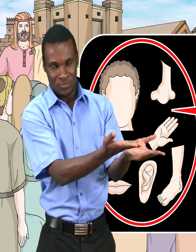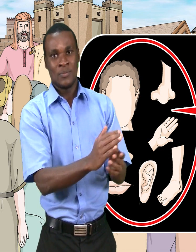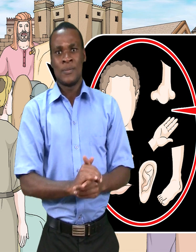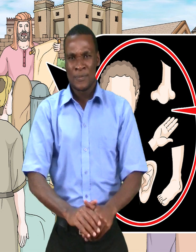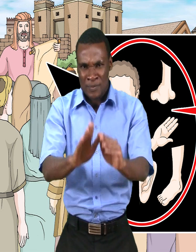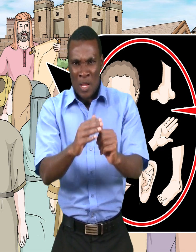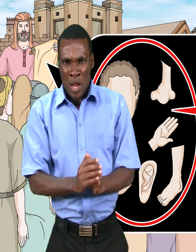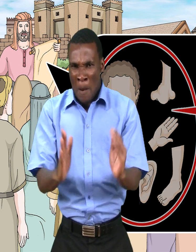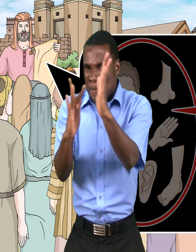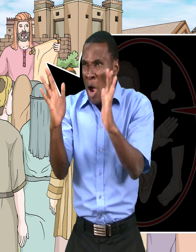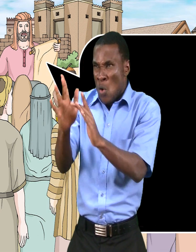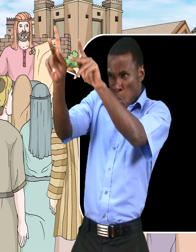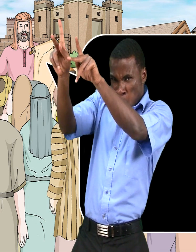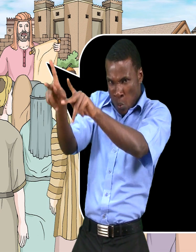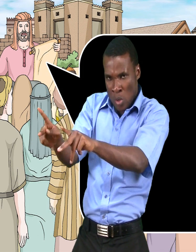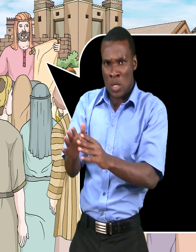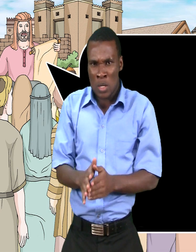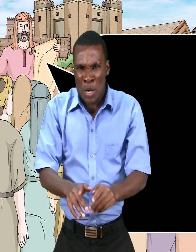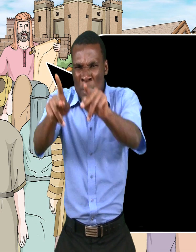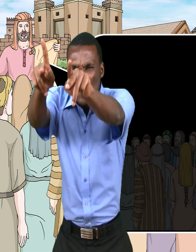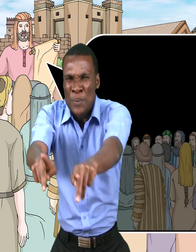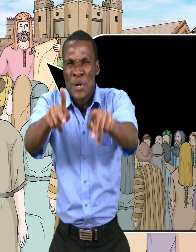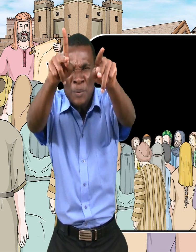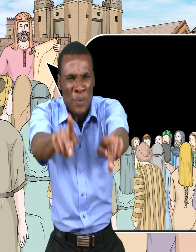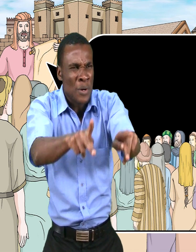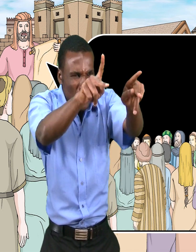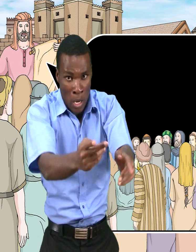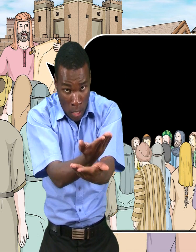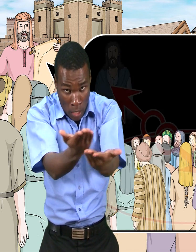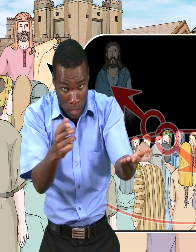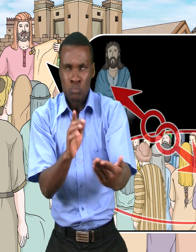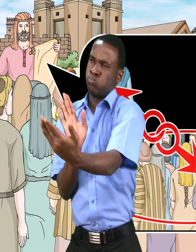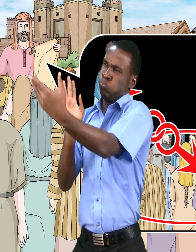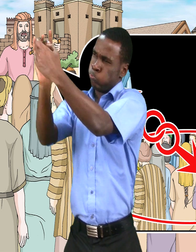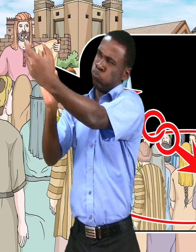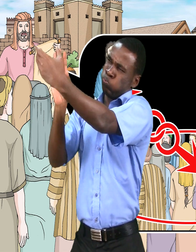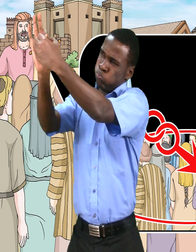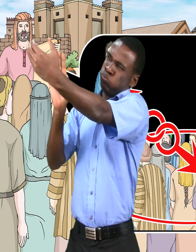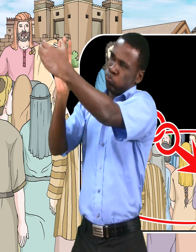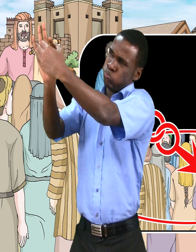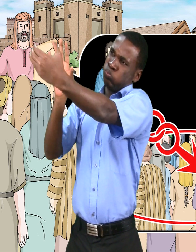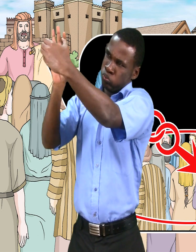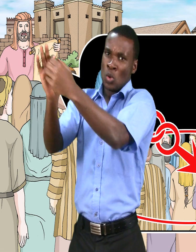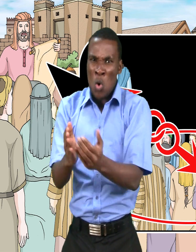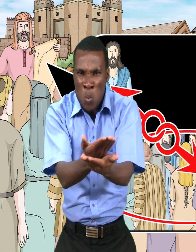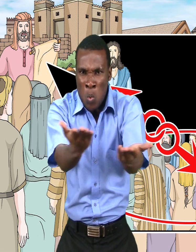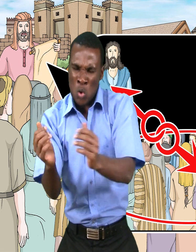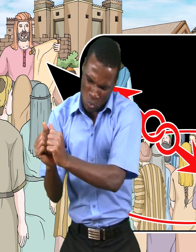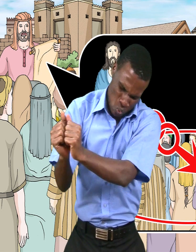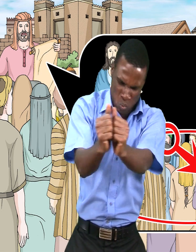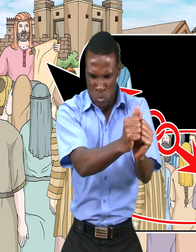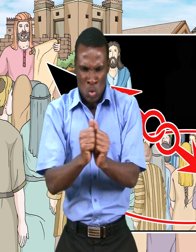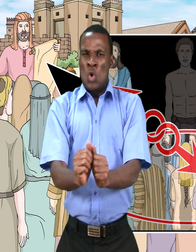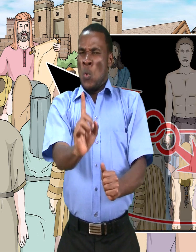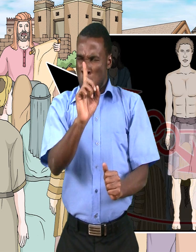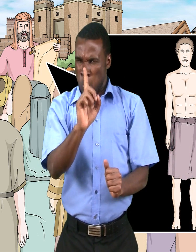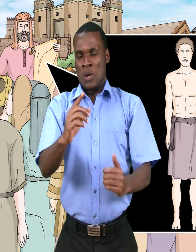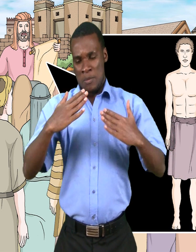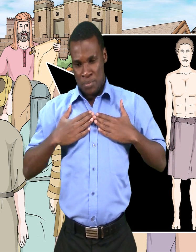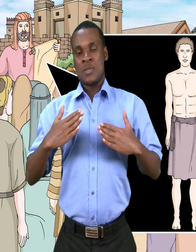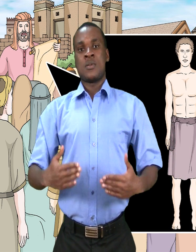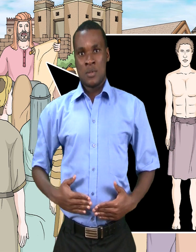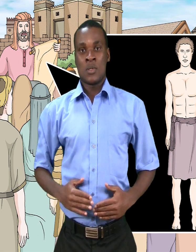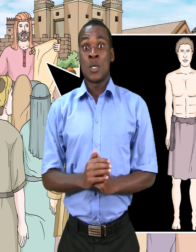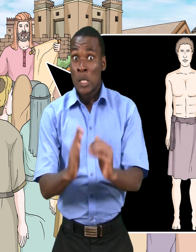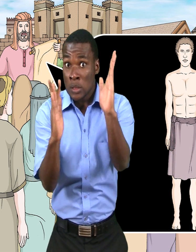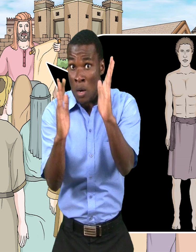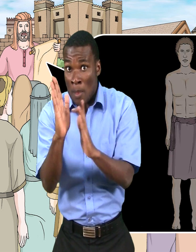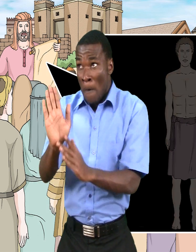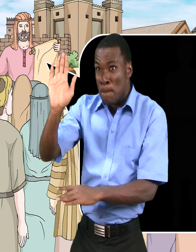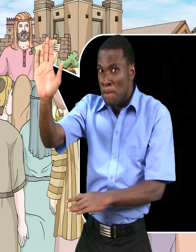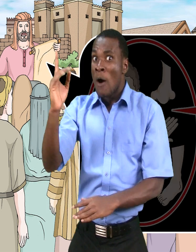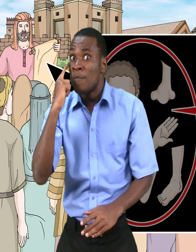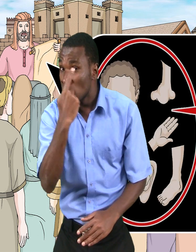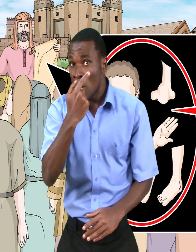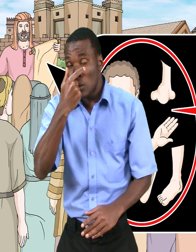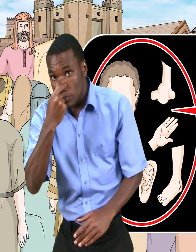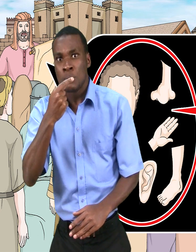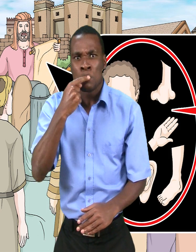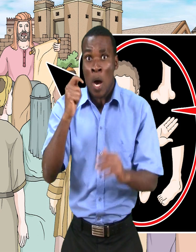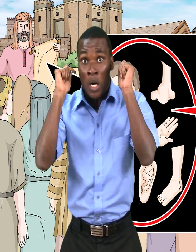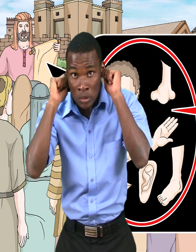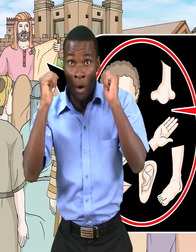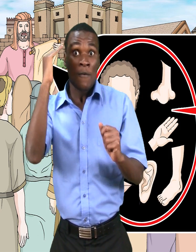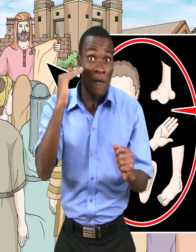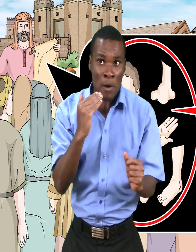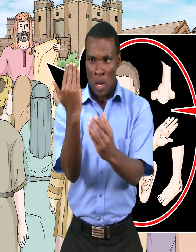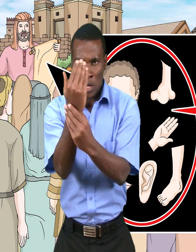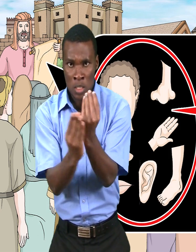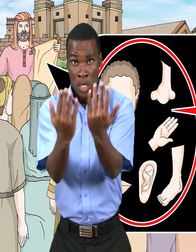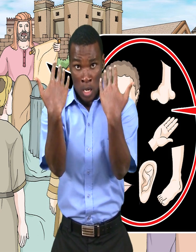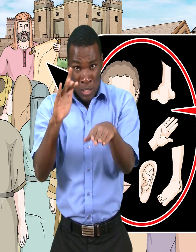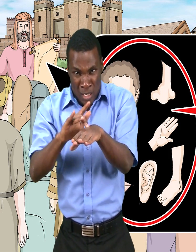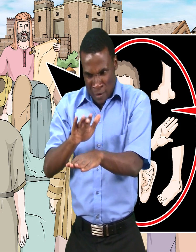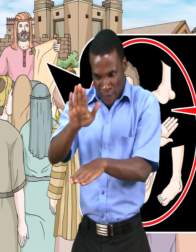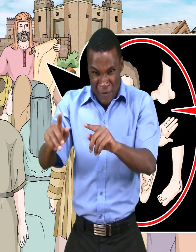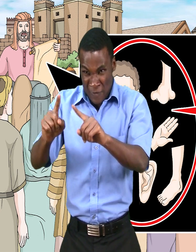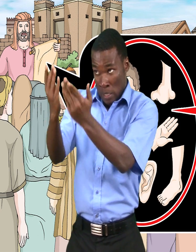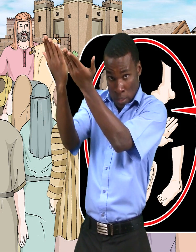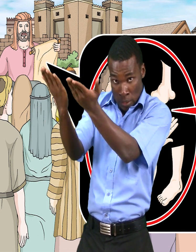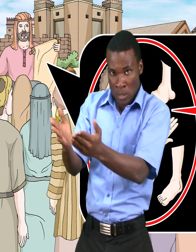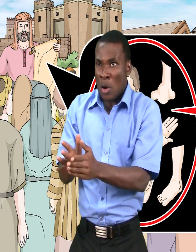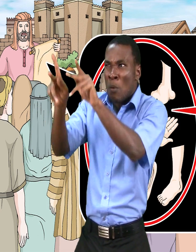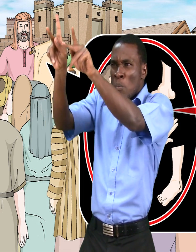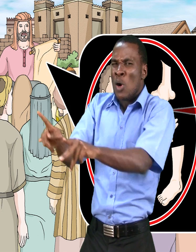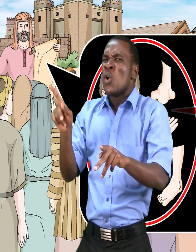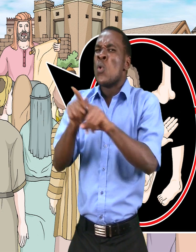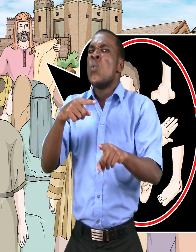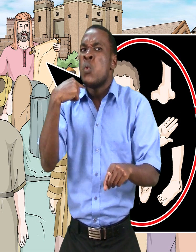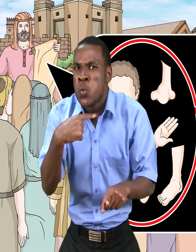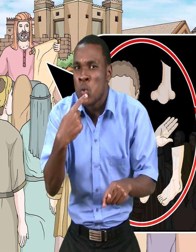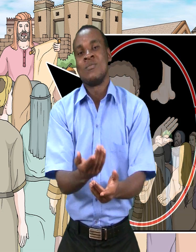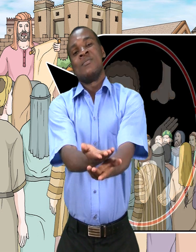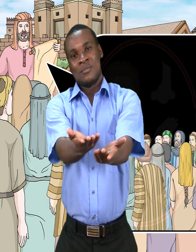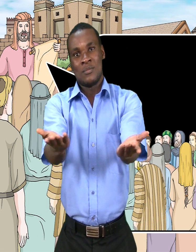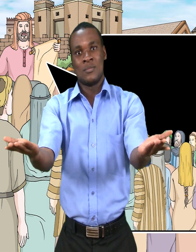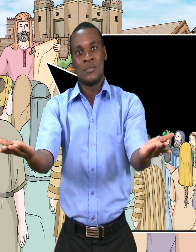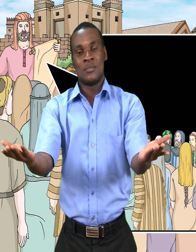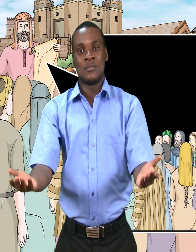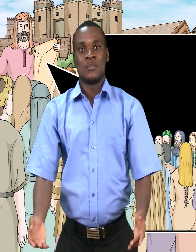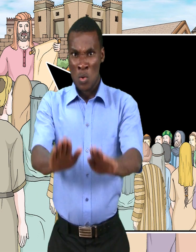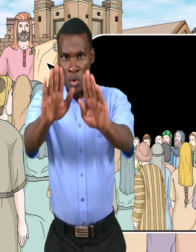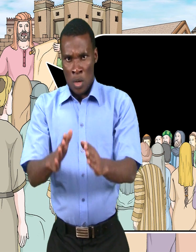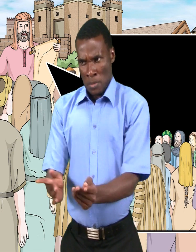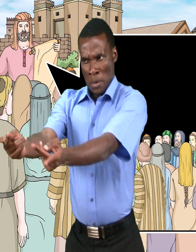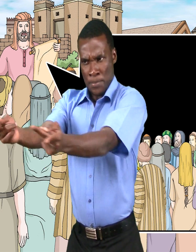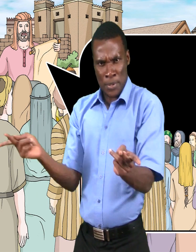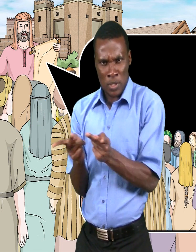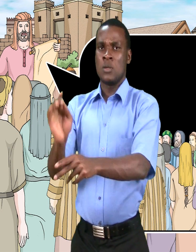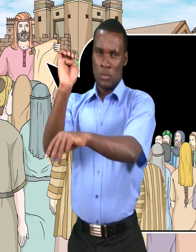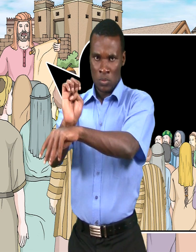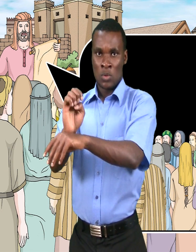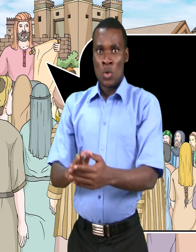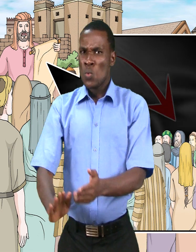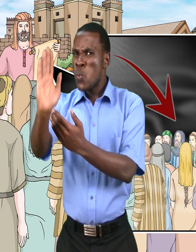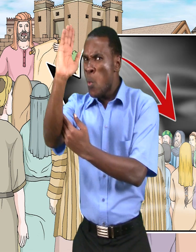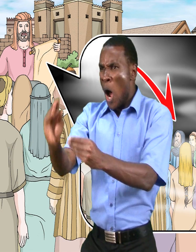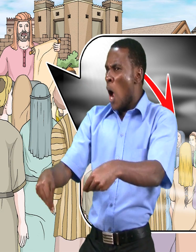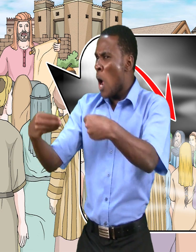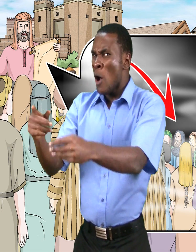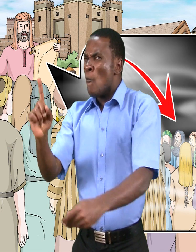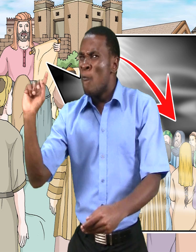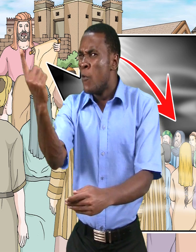Now you are the body of Christ, and each of you is a member of it.